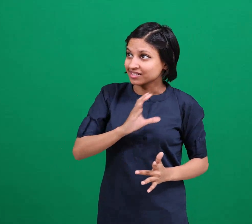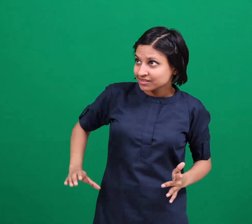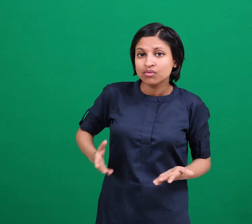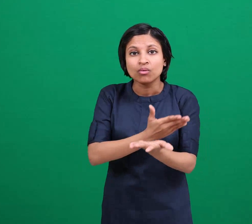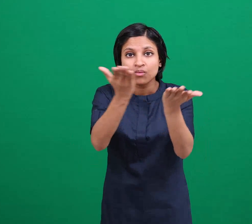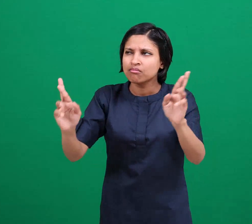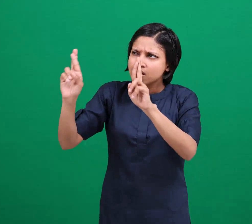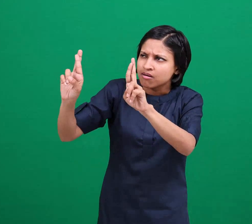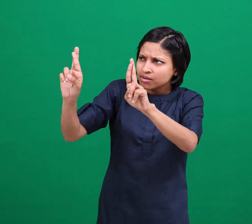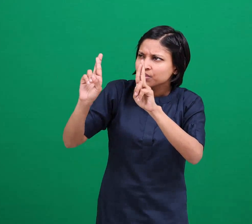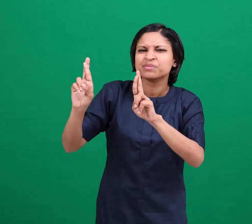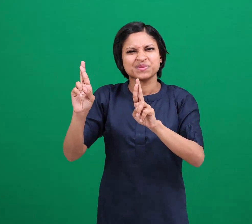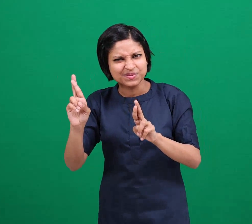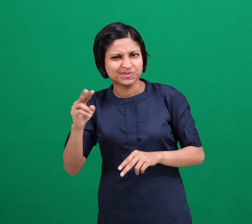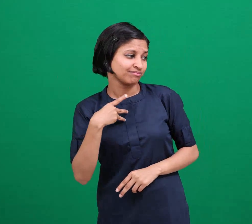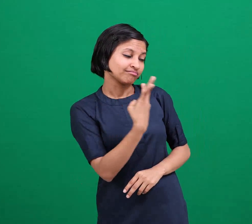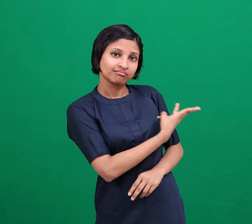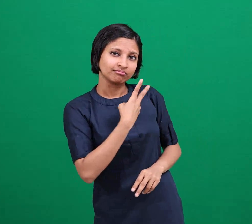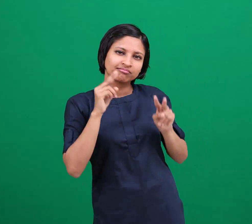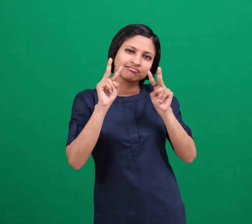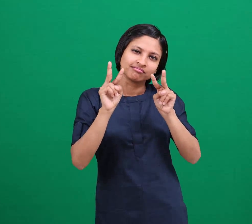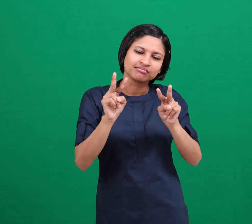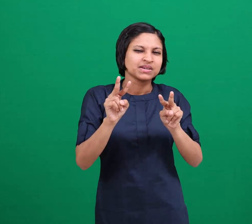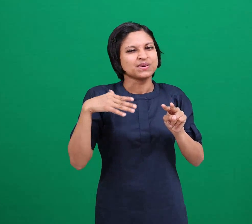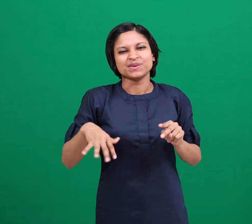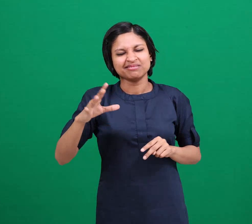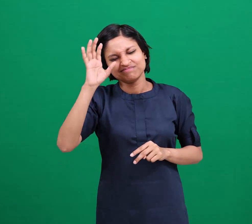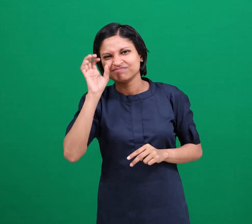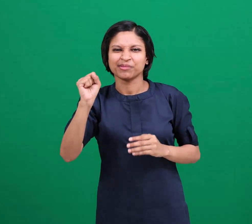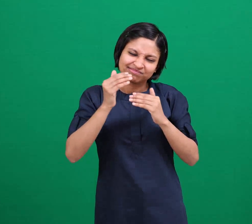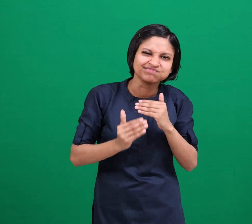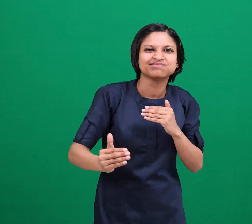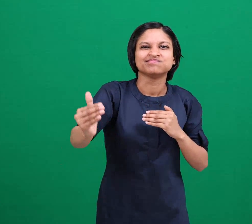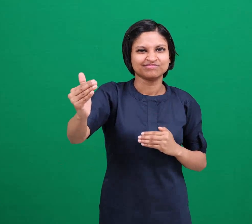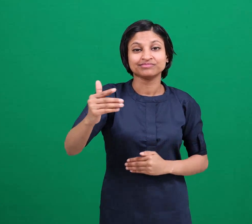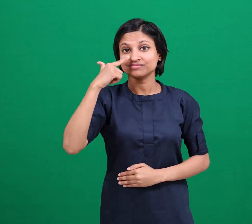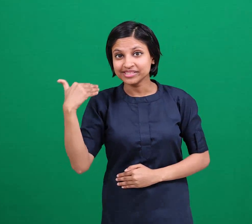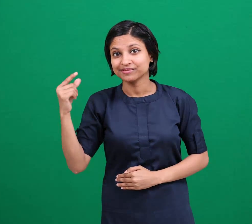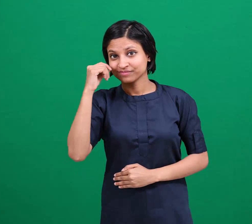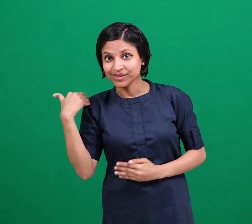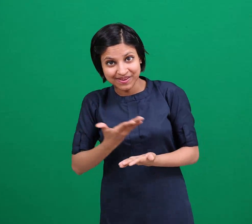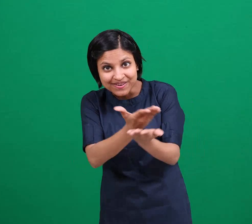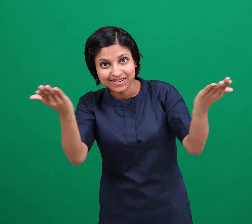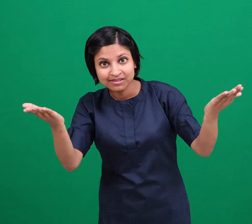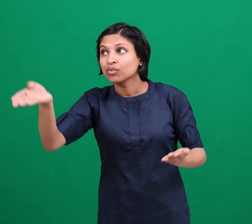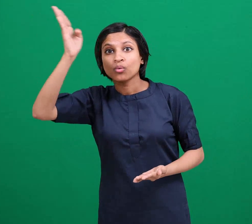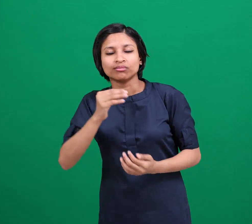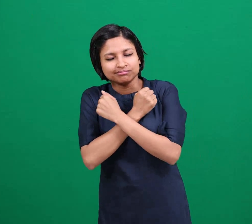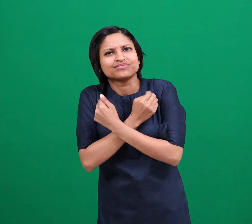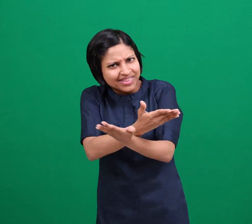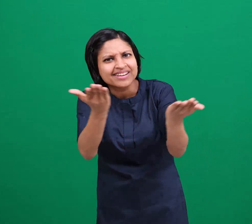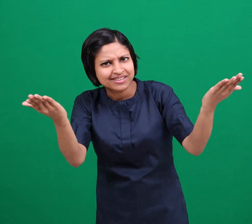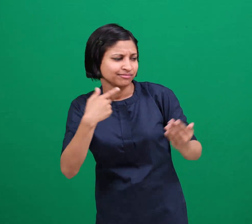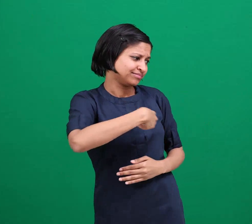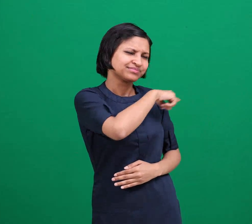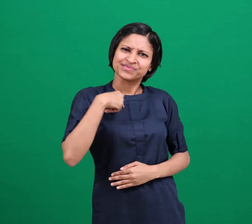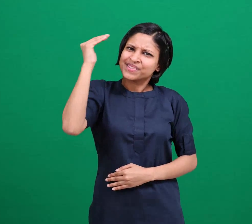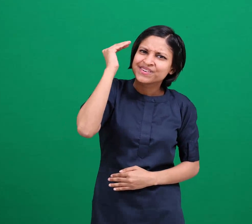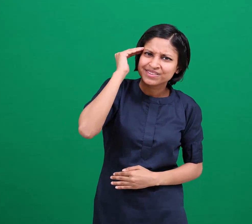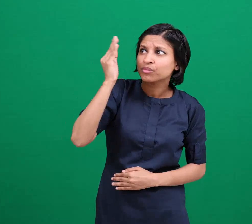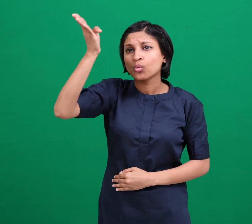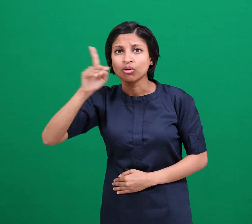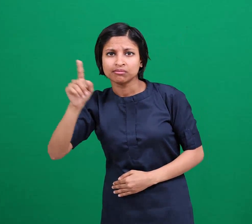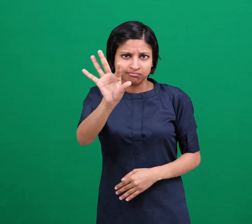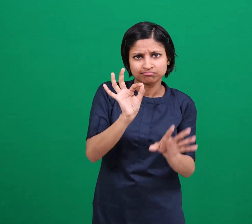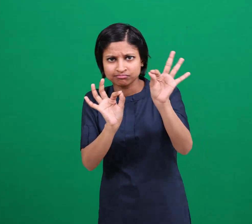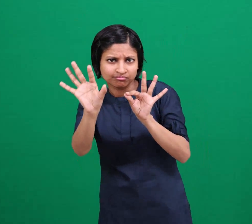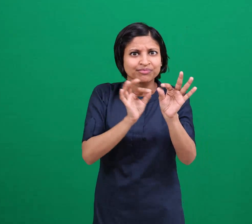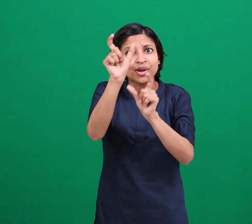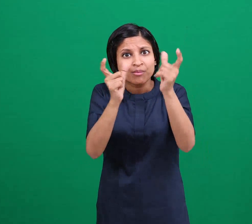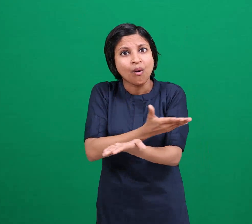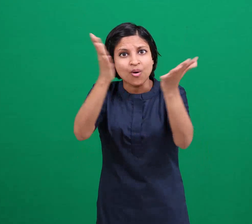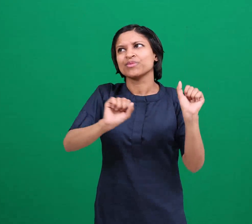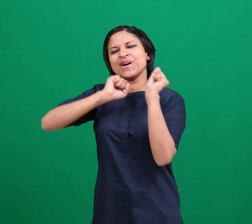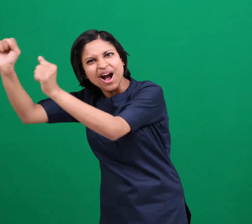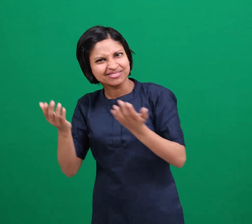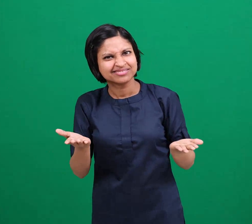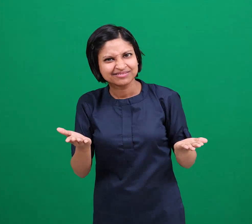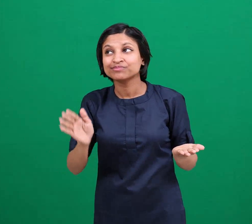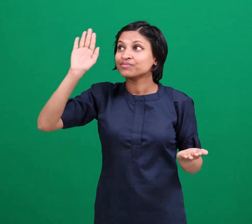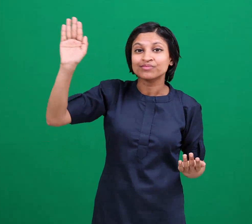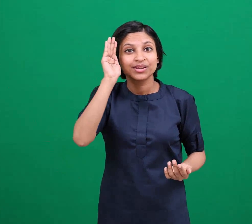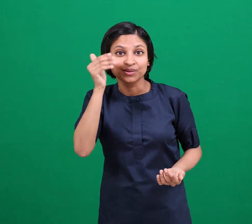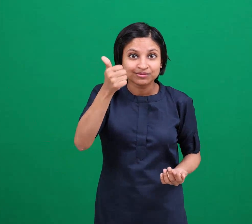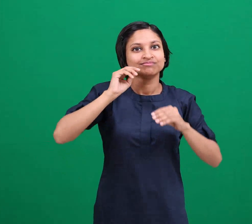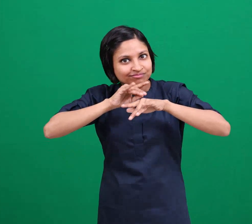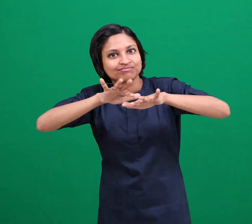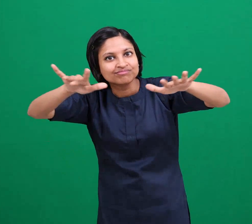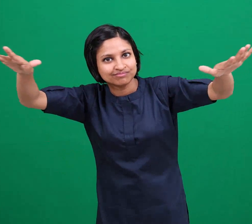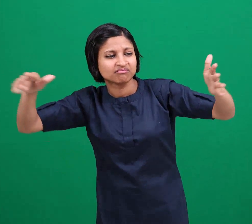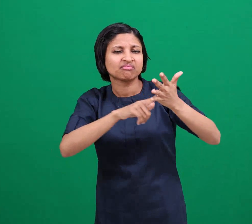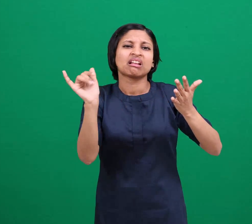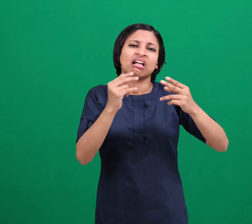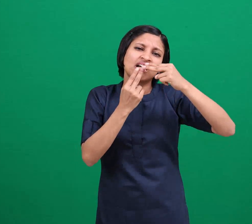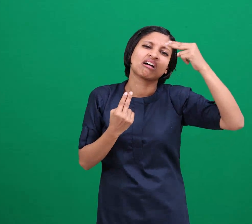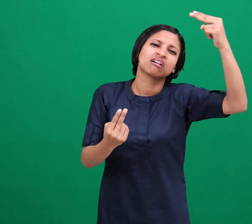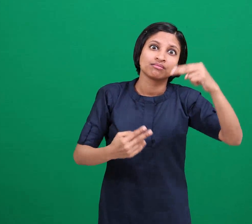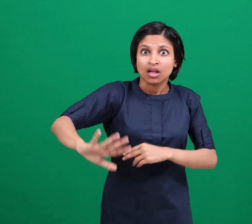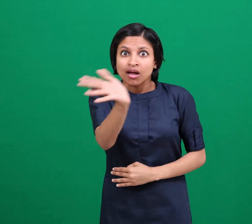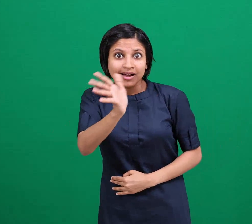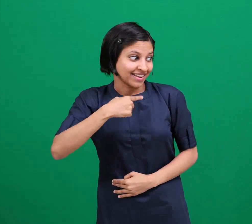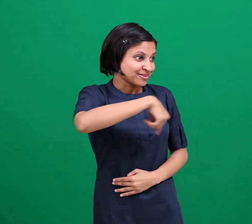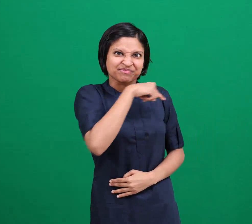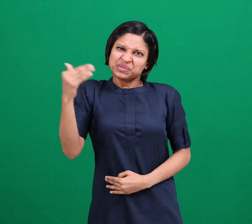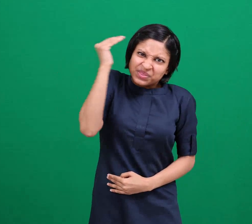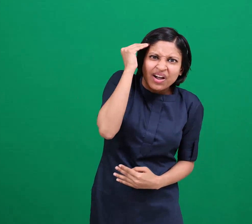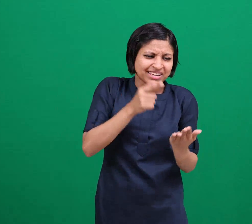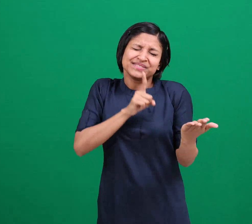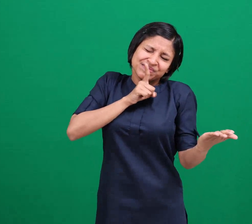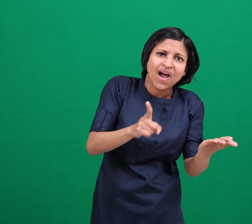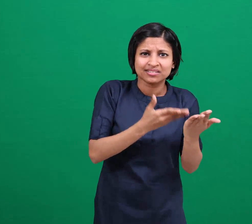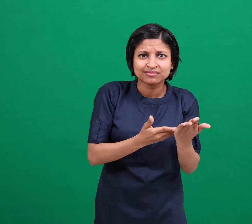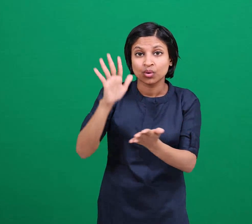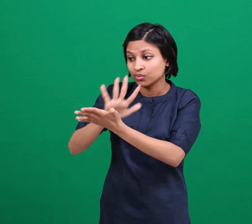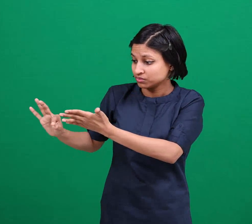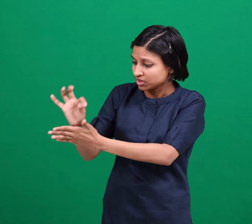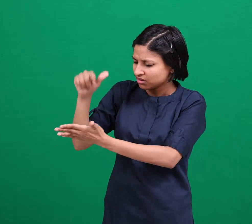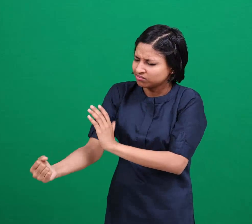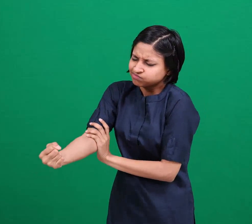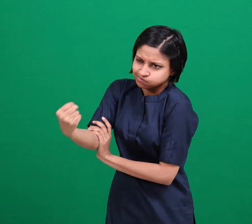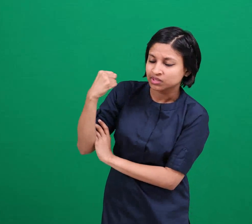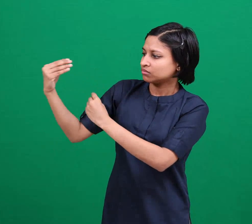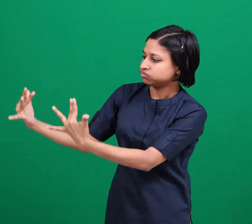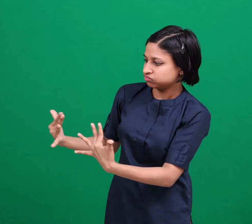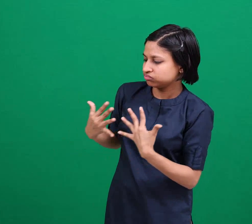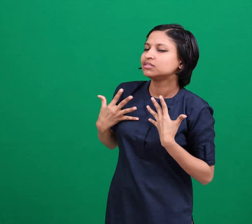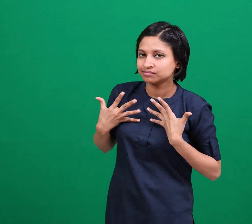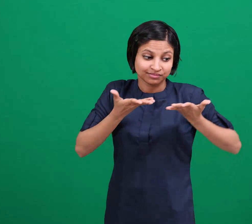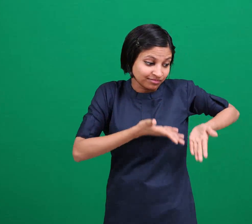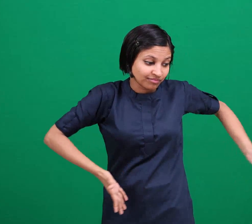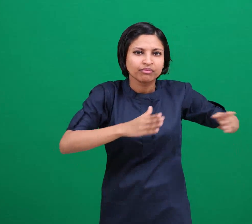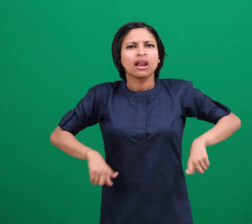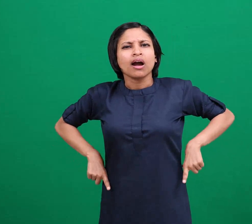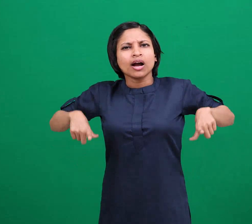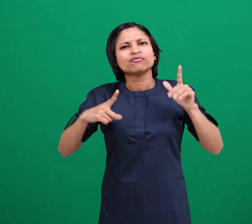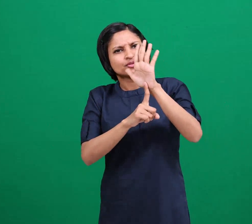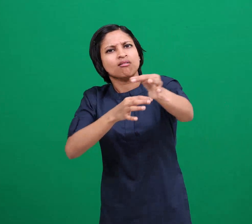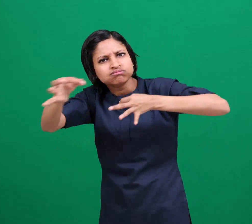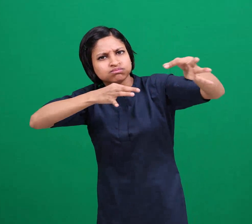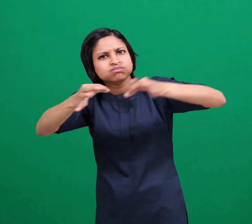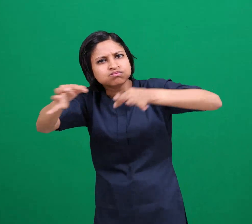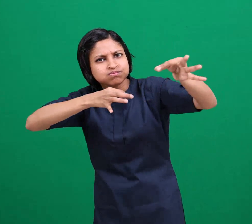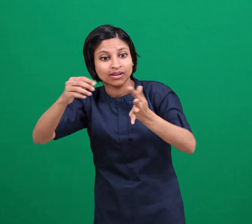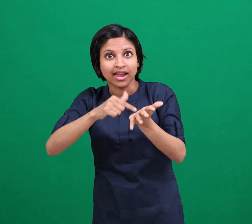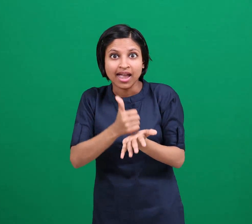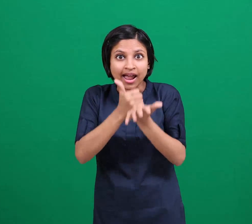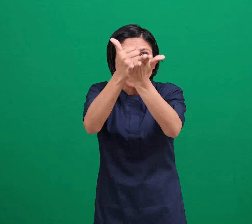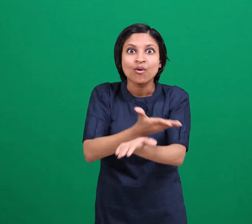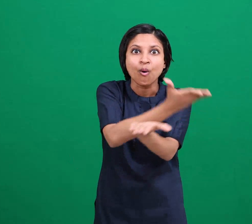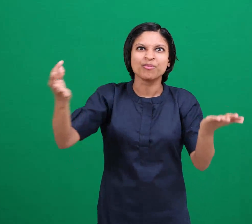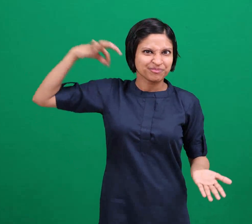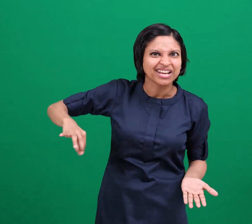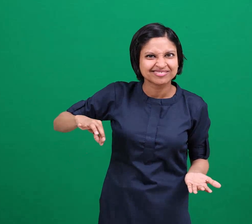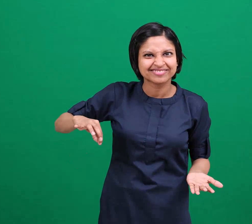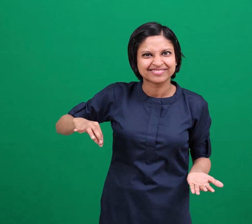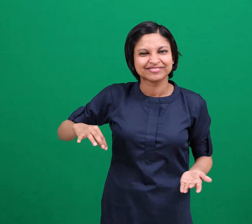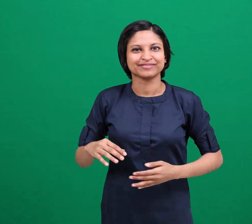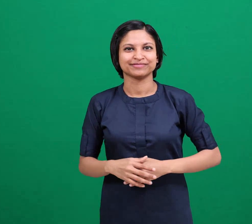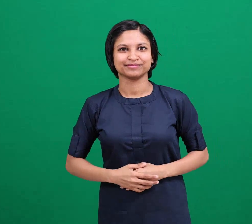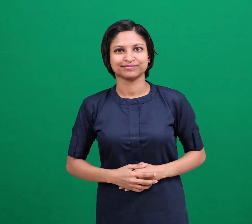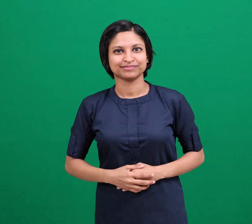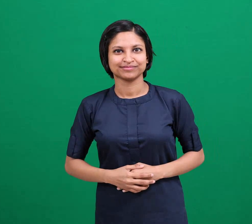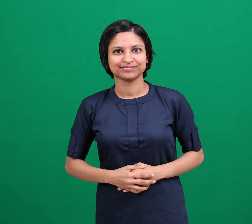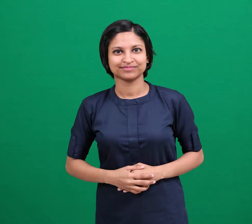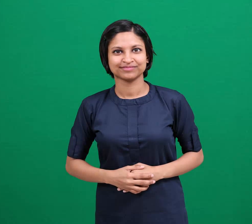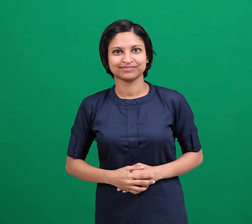Brothers who are beloved by God, we know that He has chosen you, because our gospel came to you not only in word, but also in power, in the Holy Spirit, and with great conviction- just as you know we lived among you for your sake.